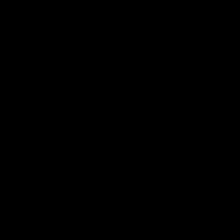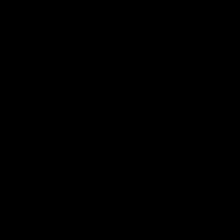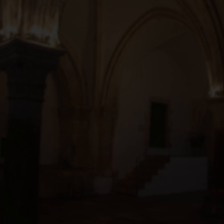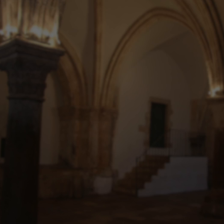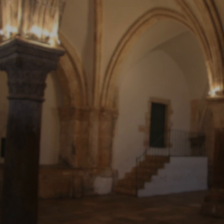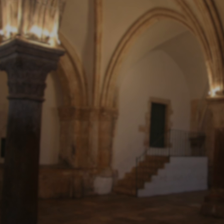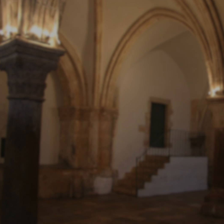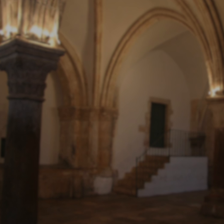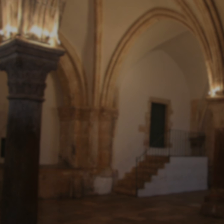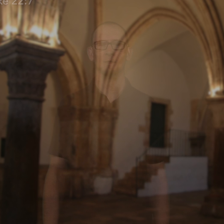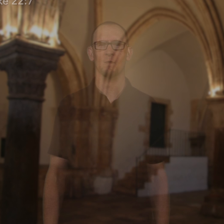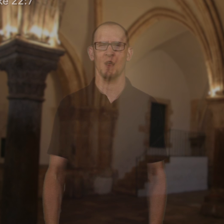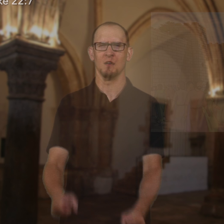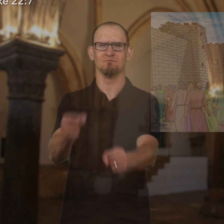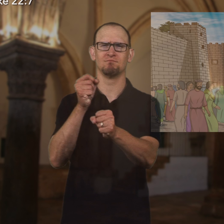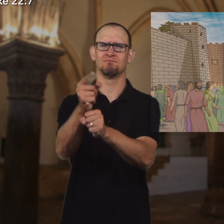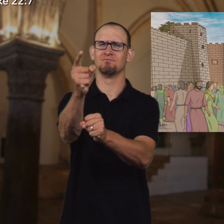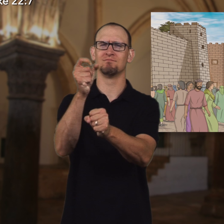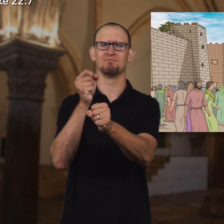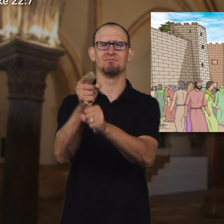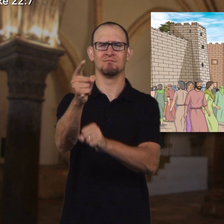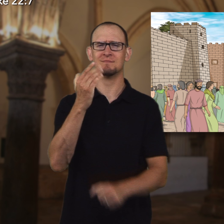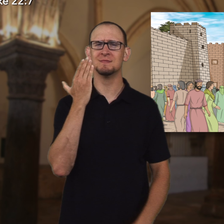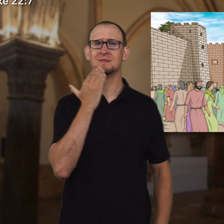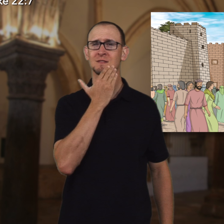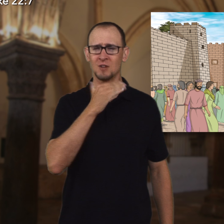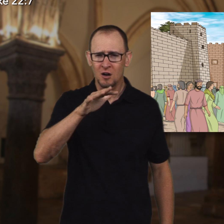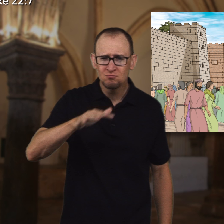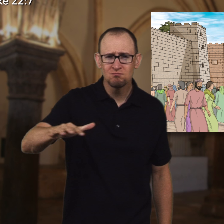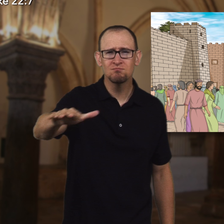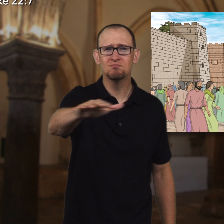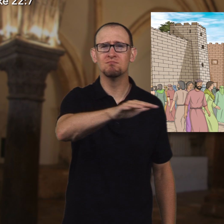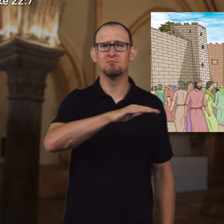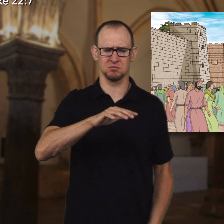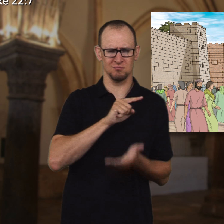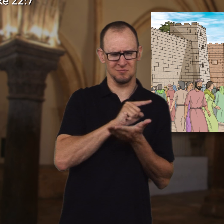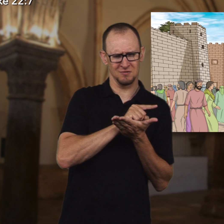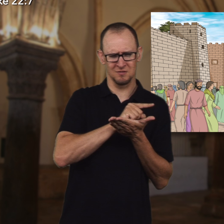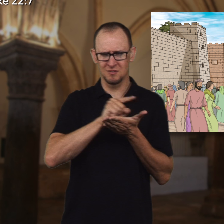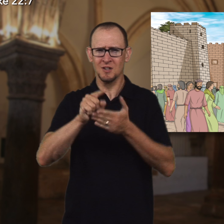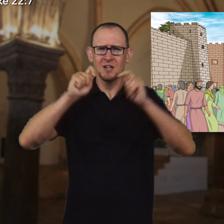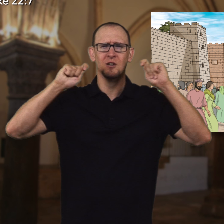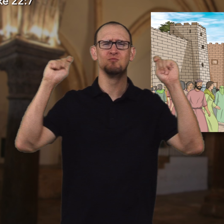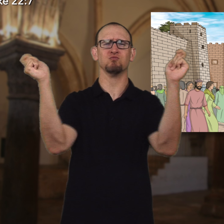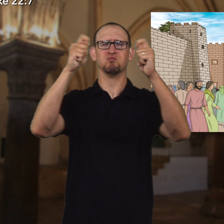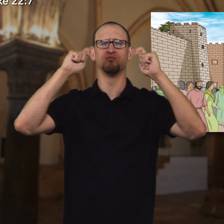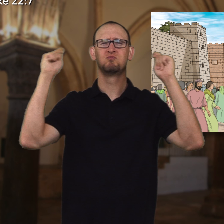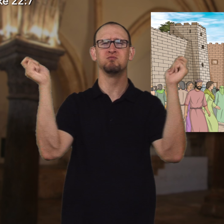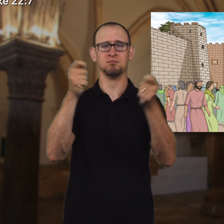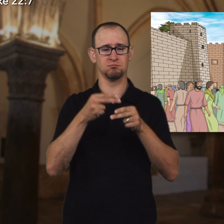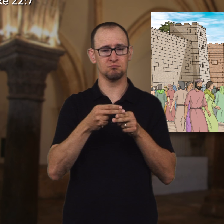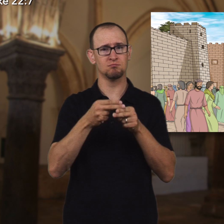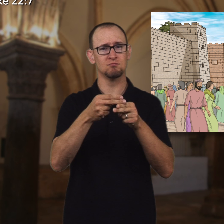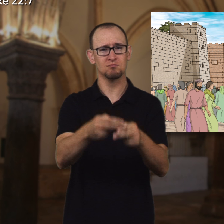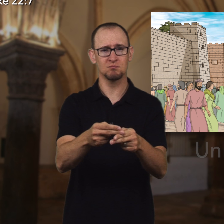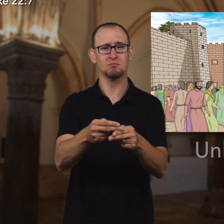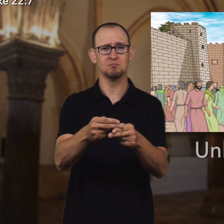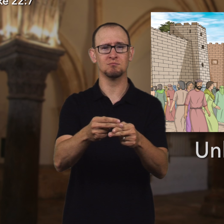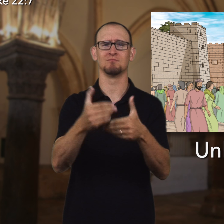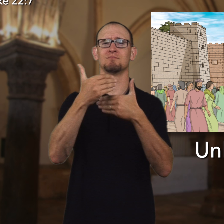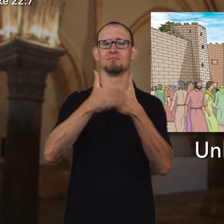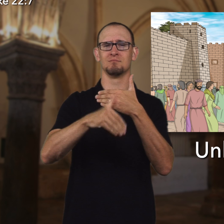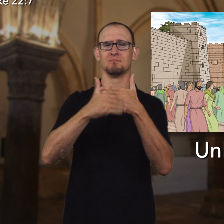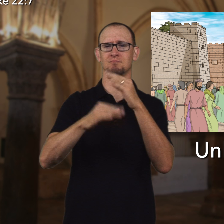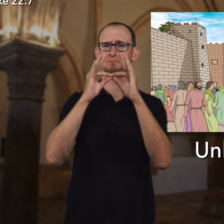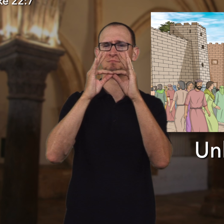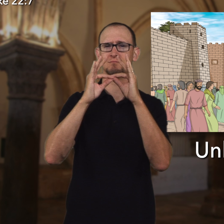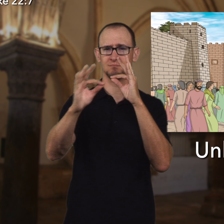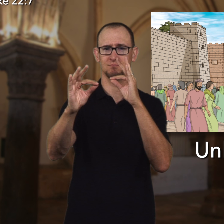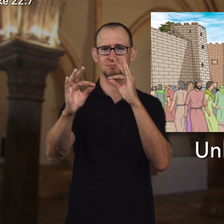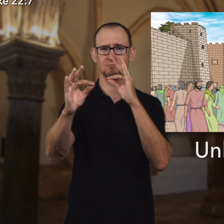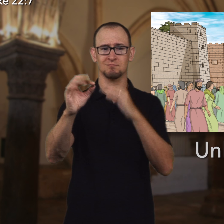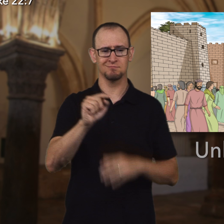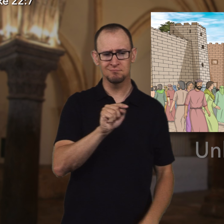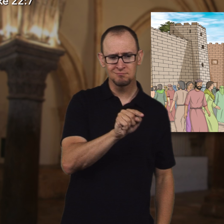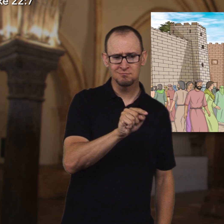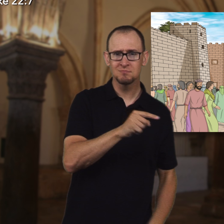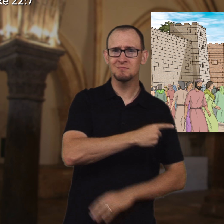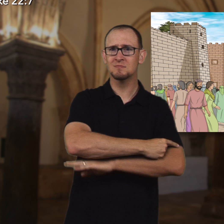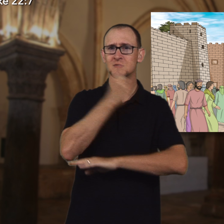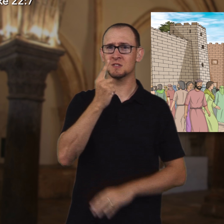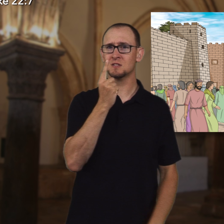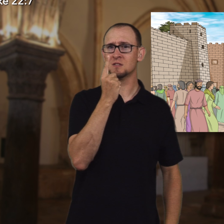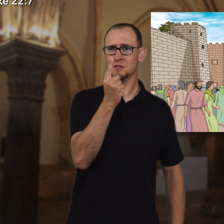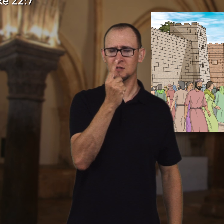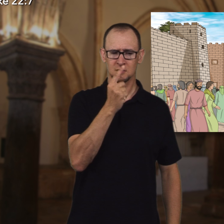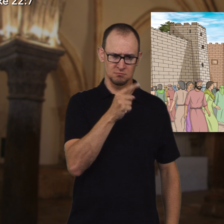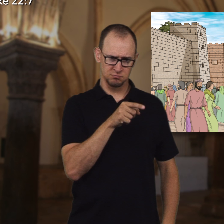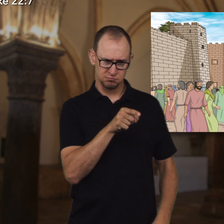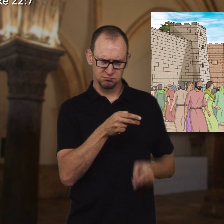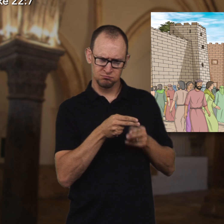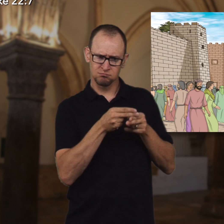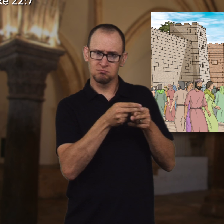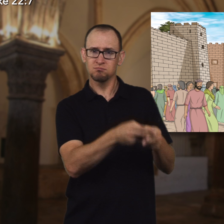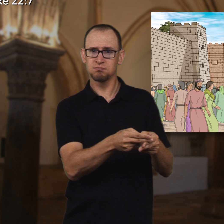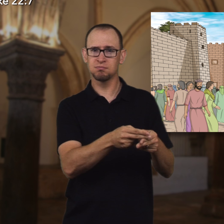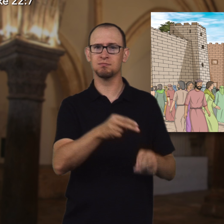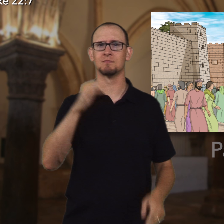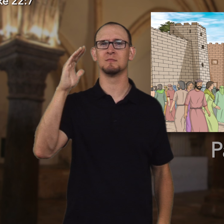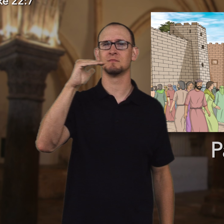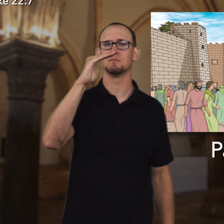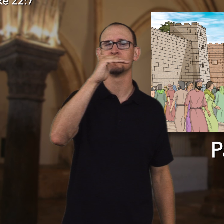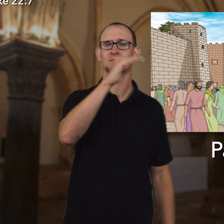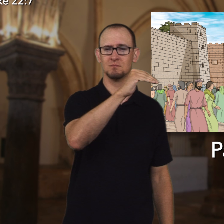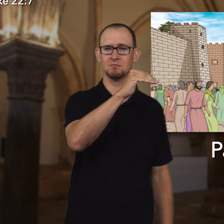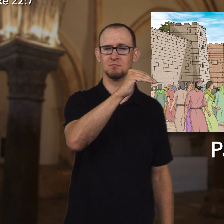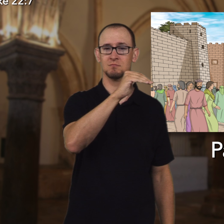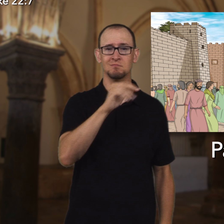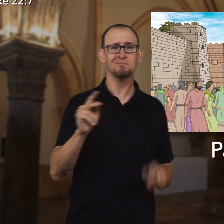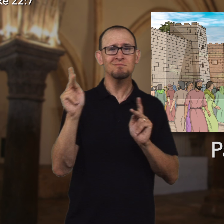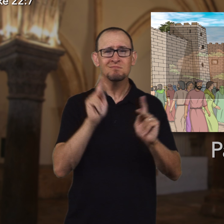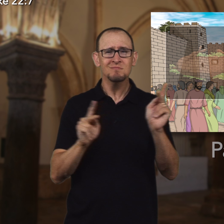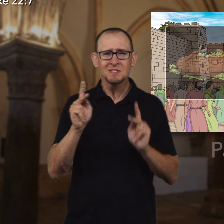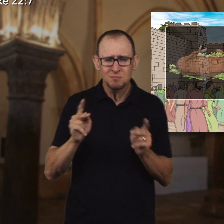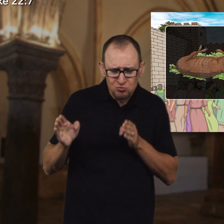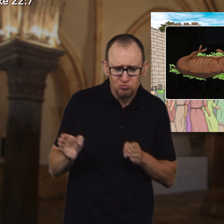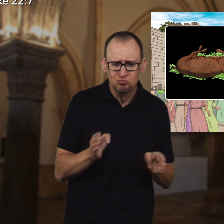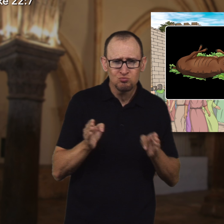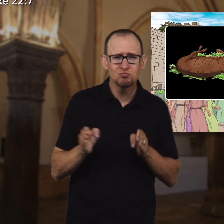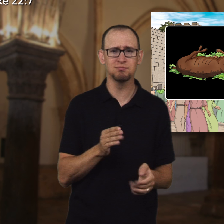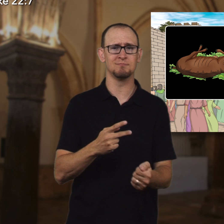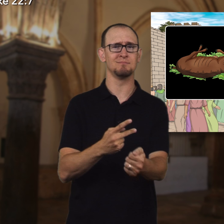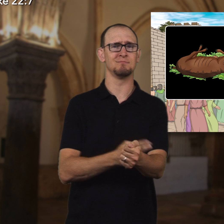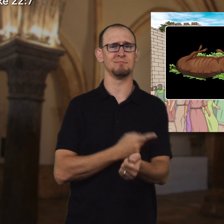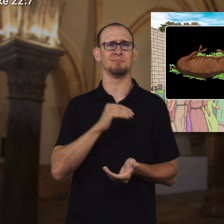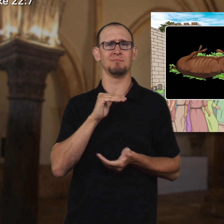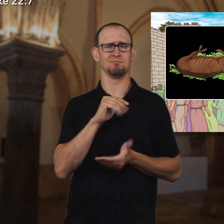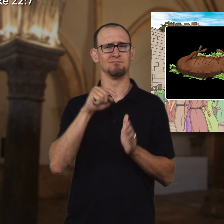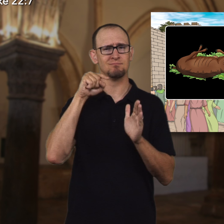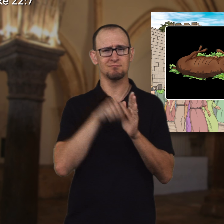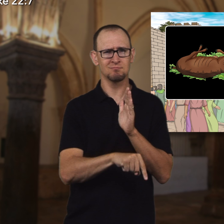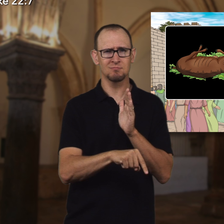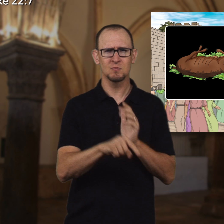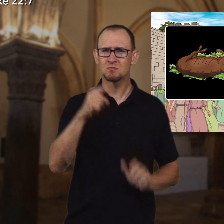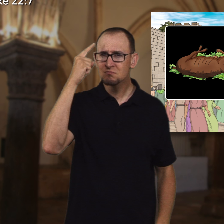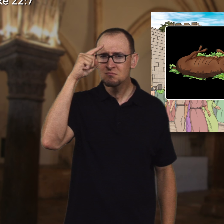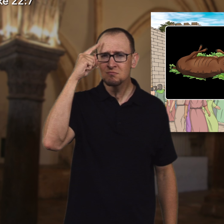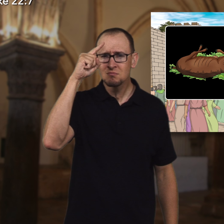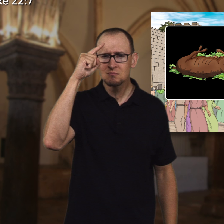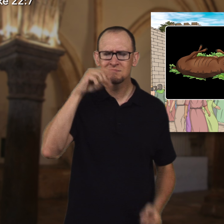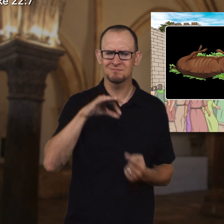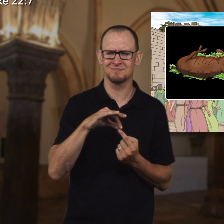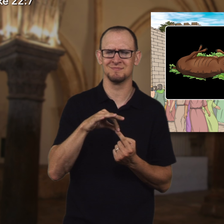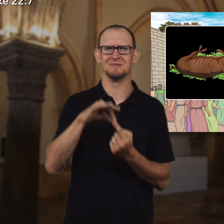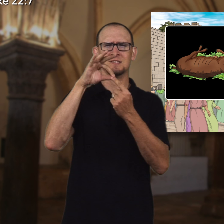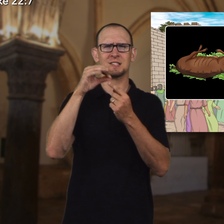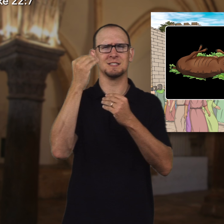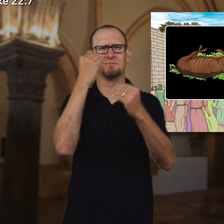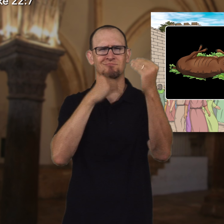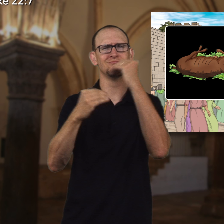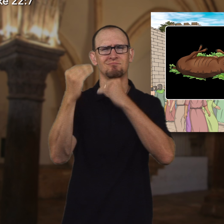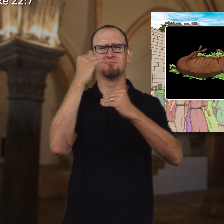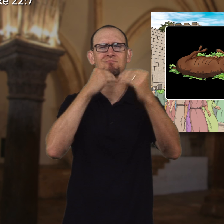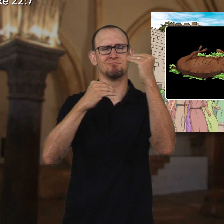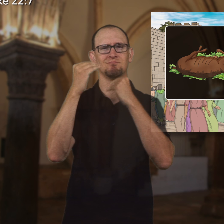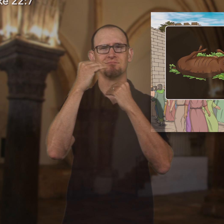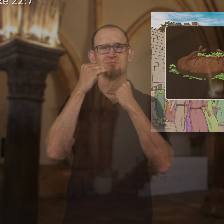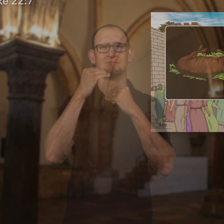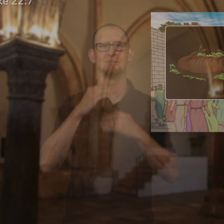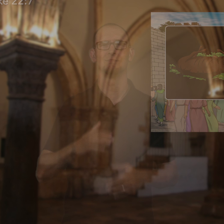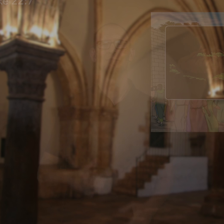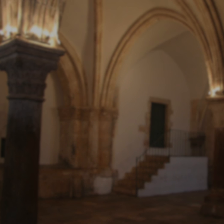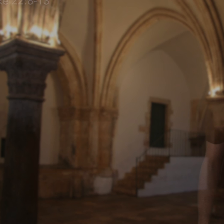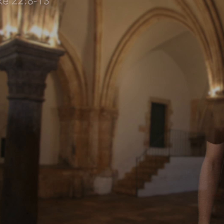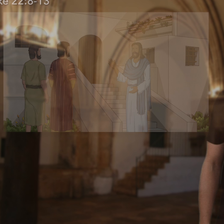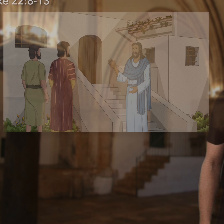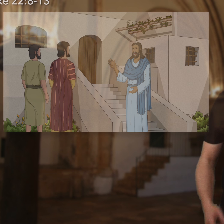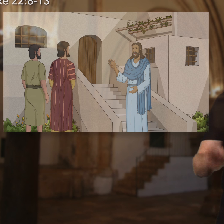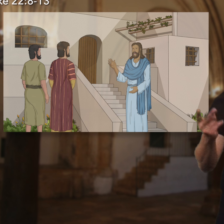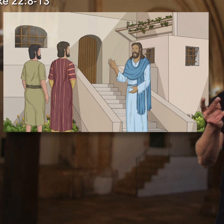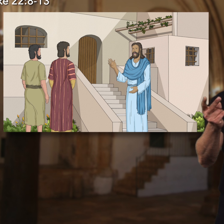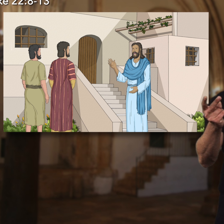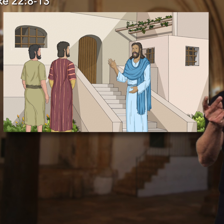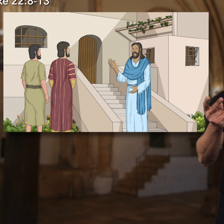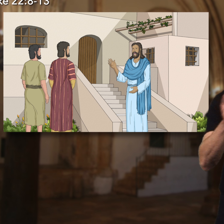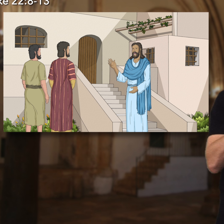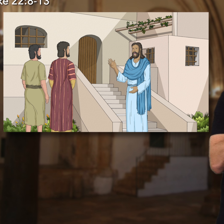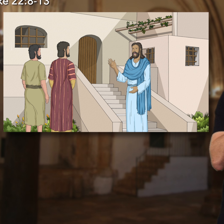Then came the day of Unleavened Bread on which the Passover lamb was to be sacrificed.